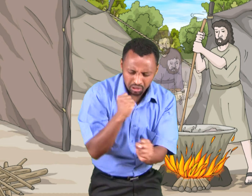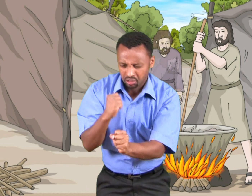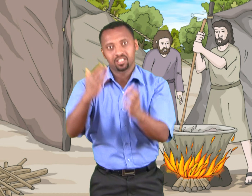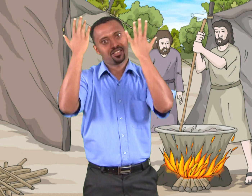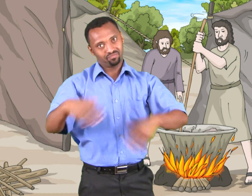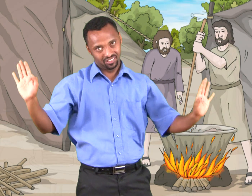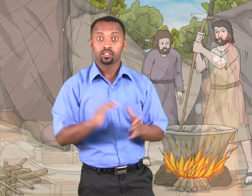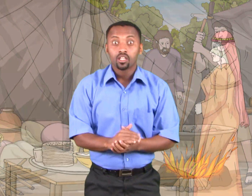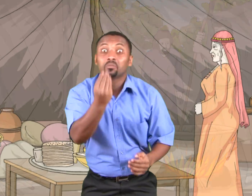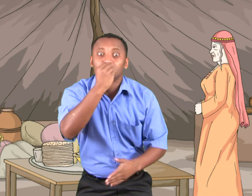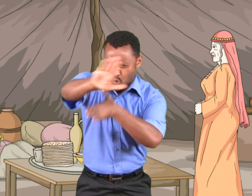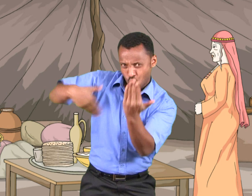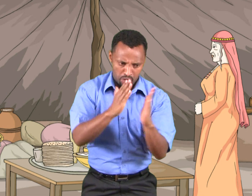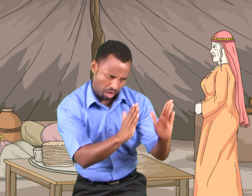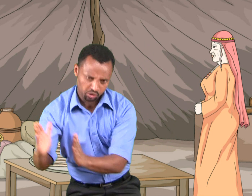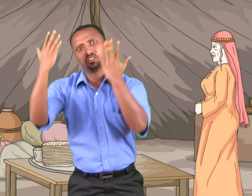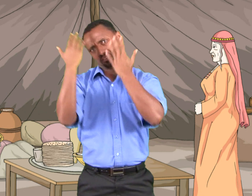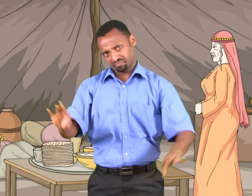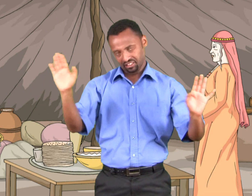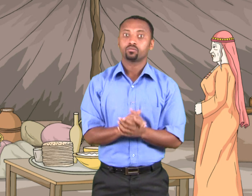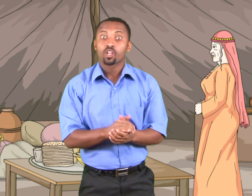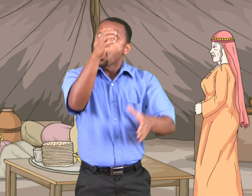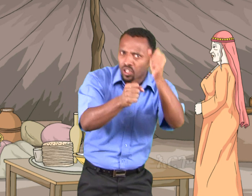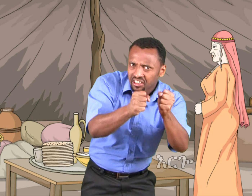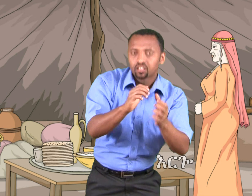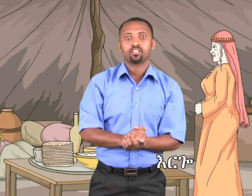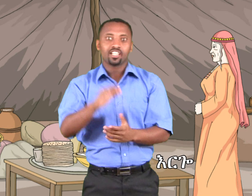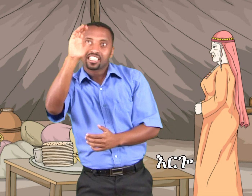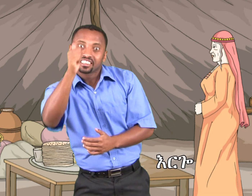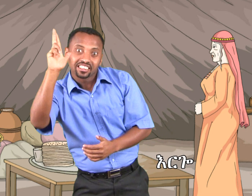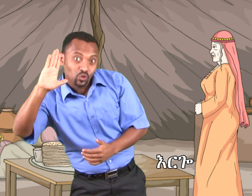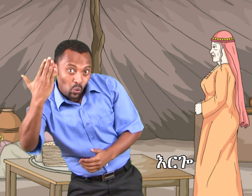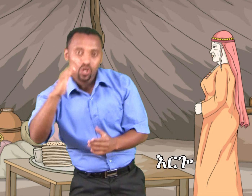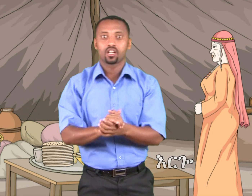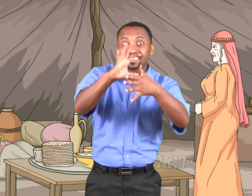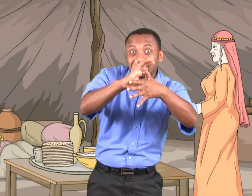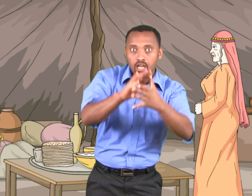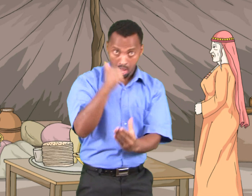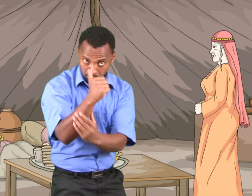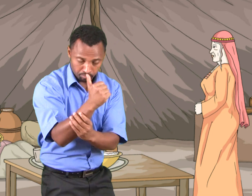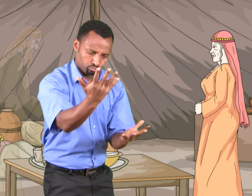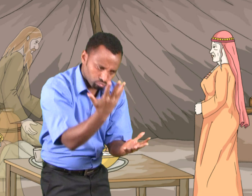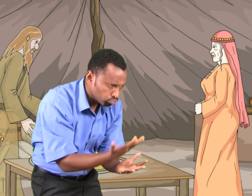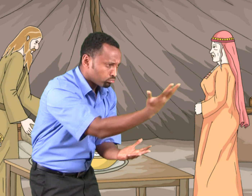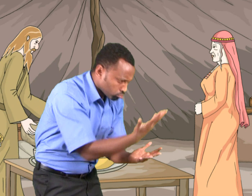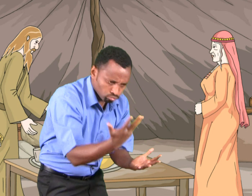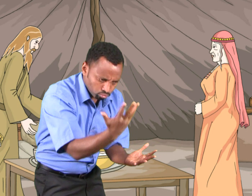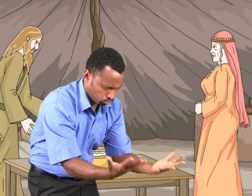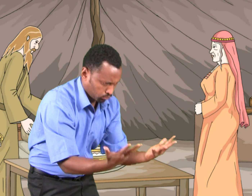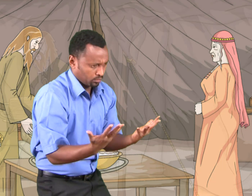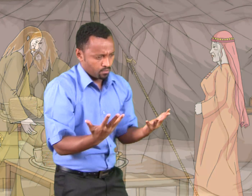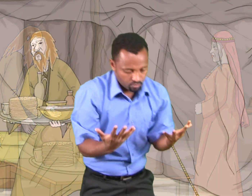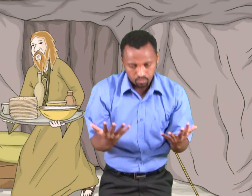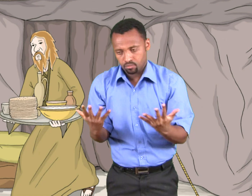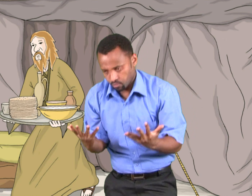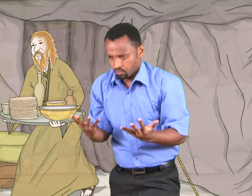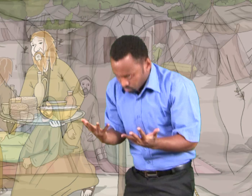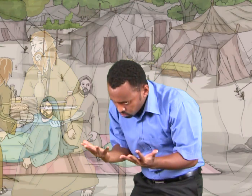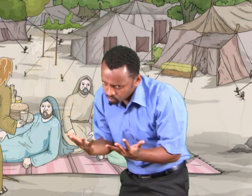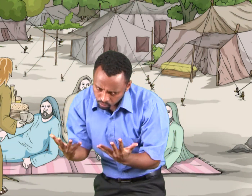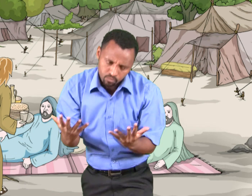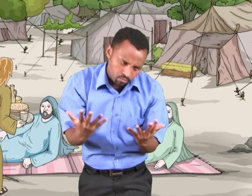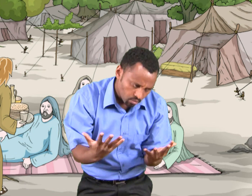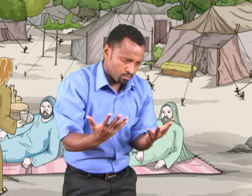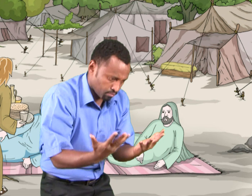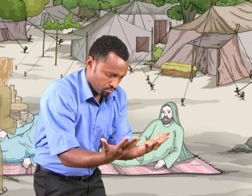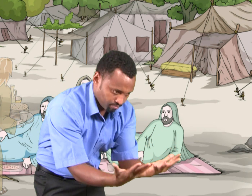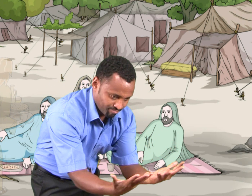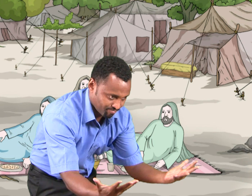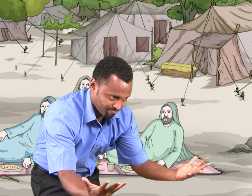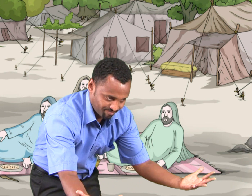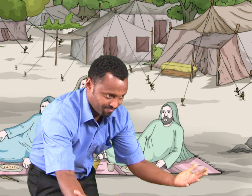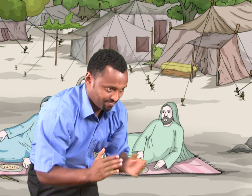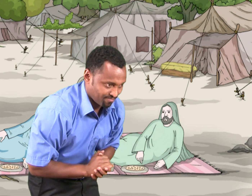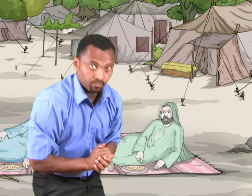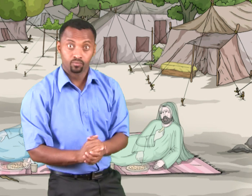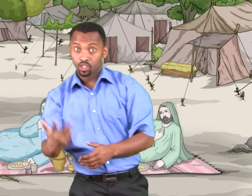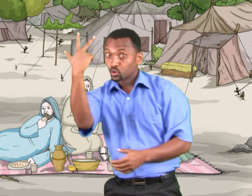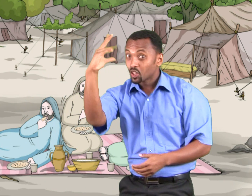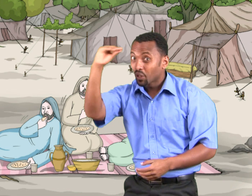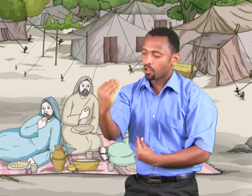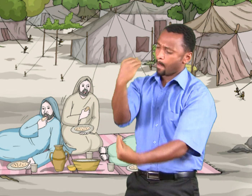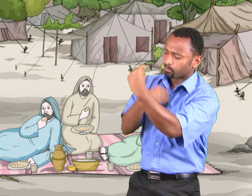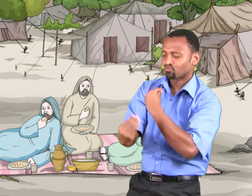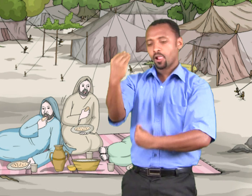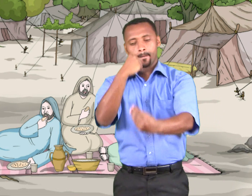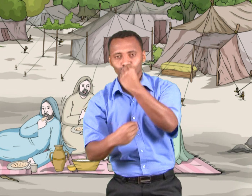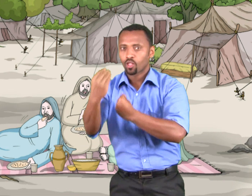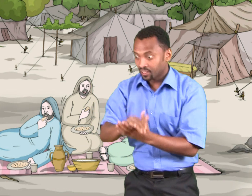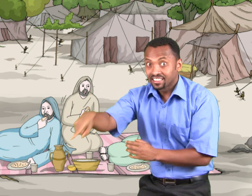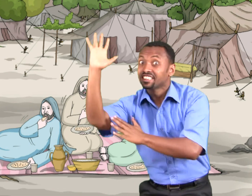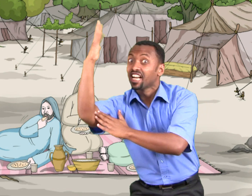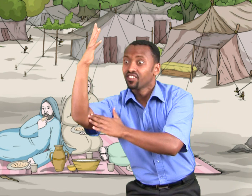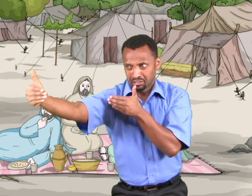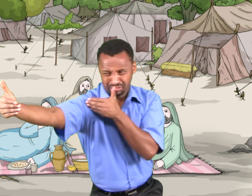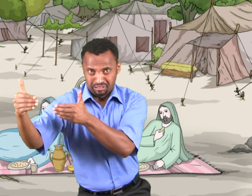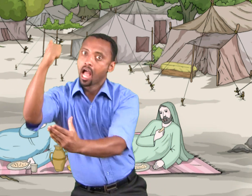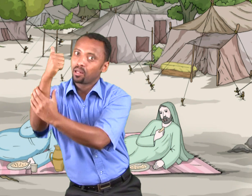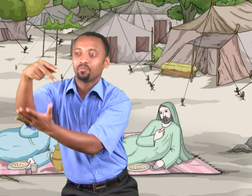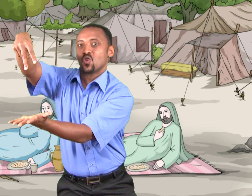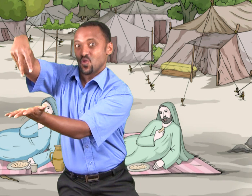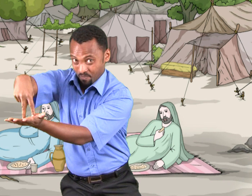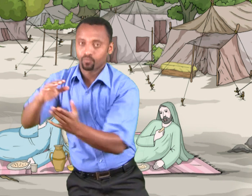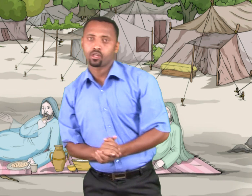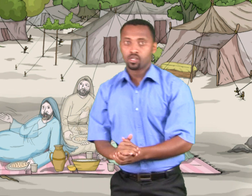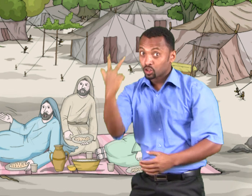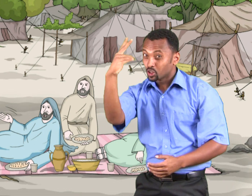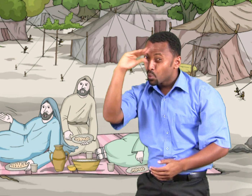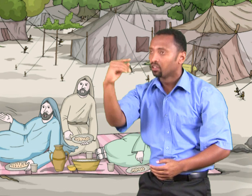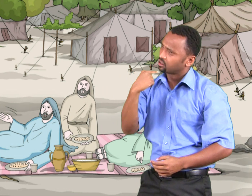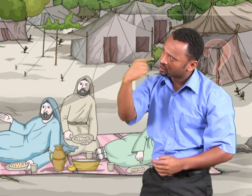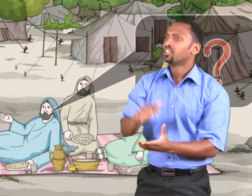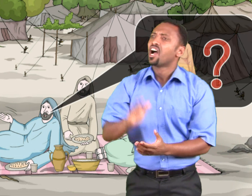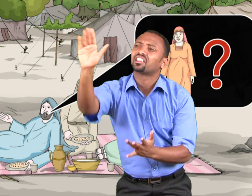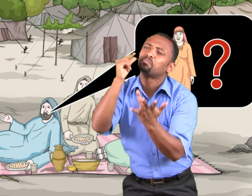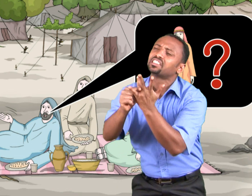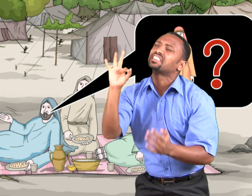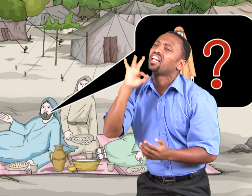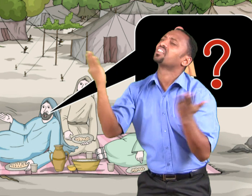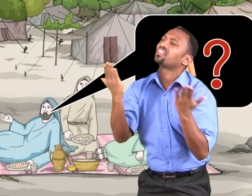Then Abraham brought curds and milk and the calf that had been prepared, and he set them before the men and stood by them under the tree as they ate.